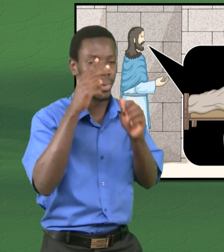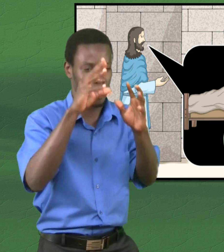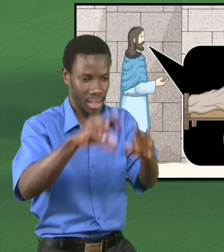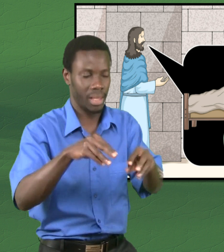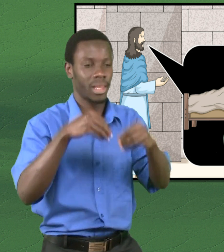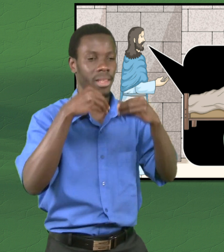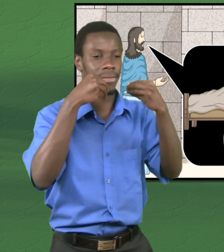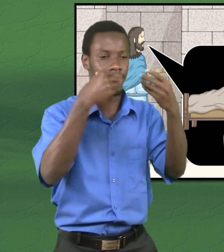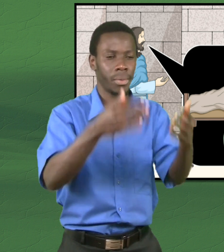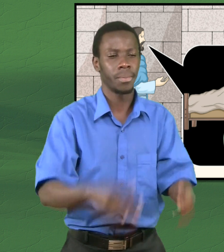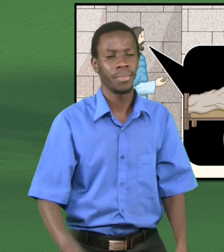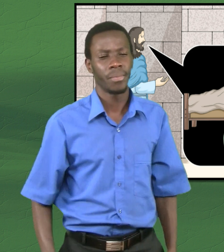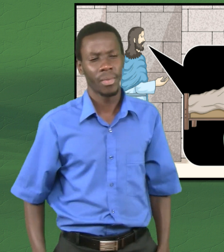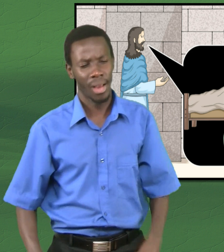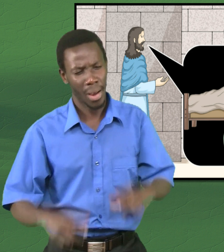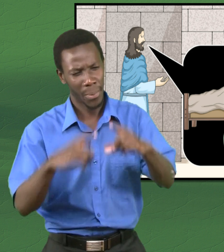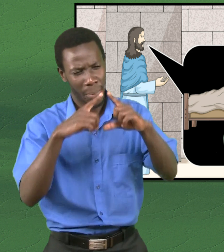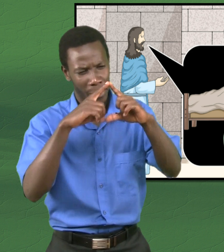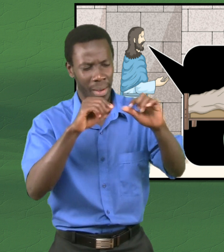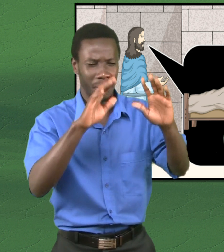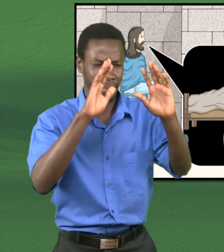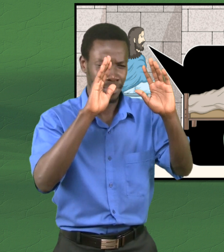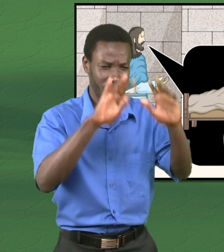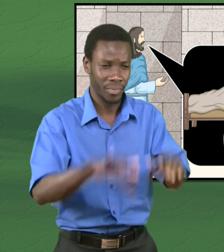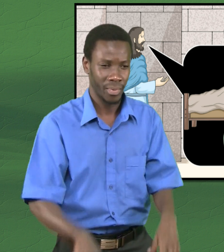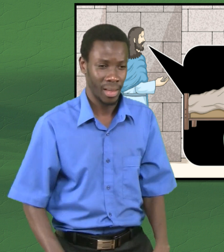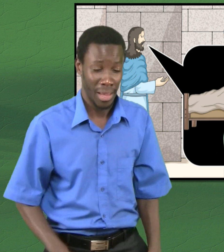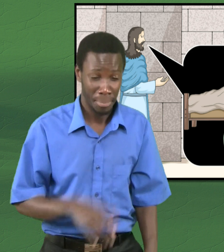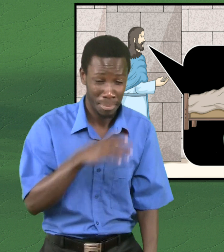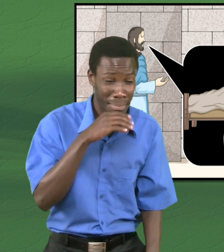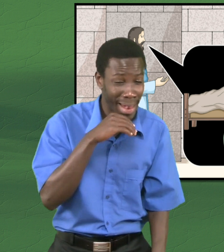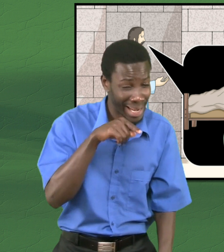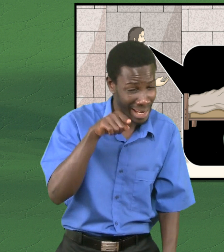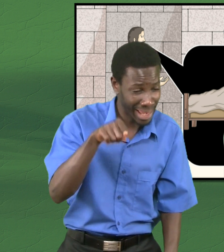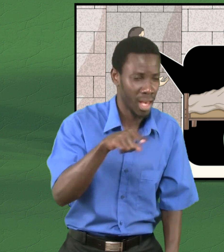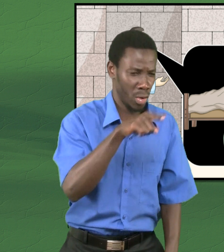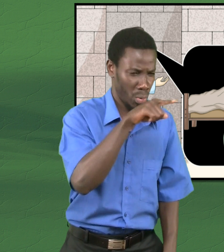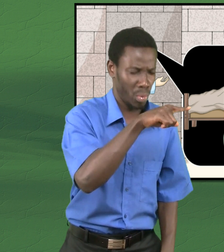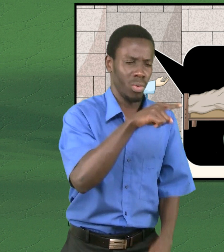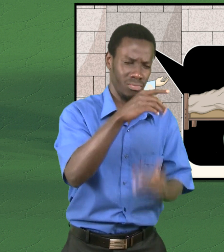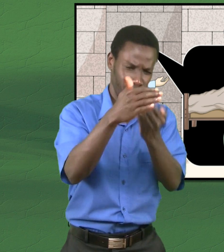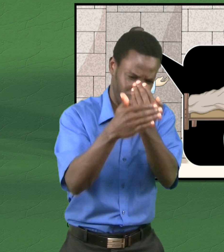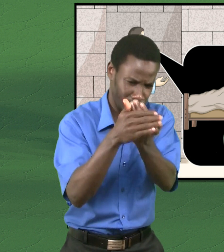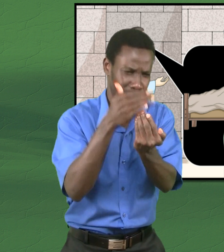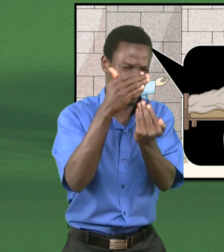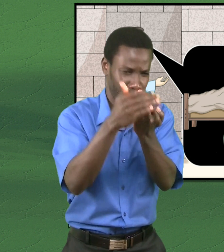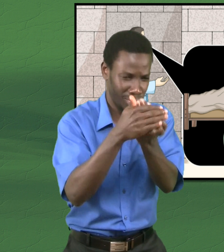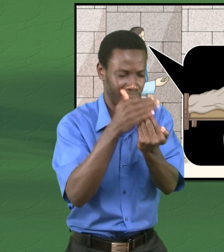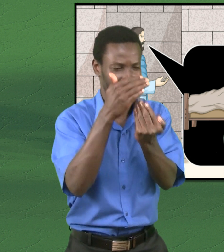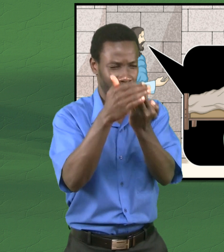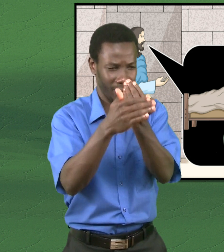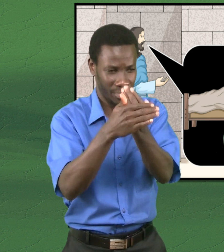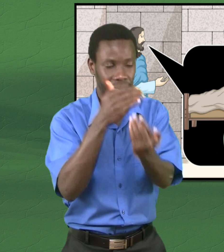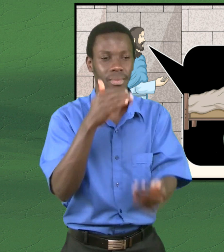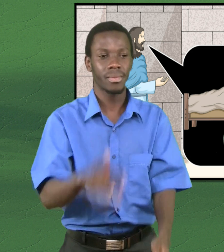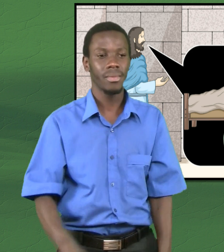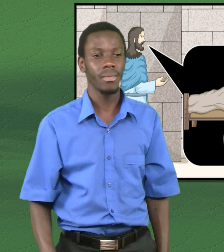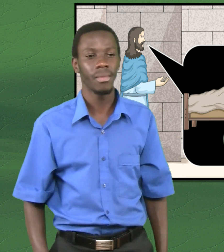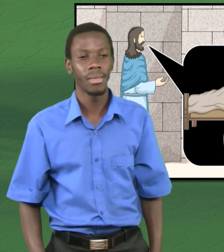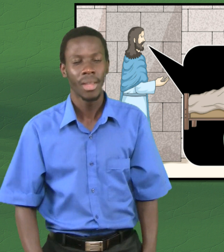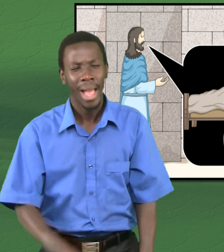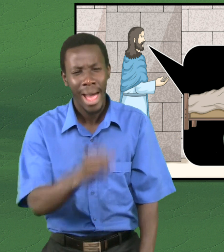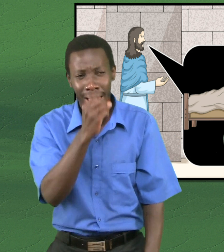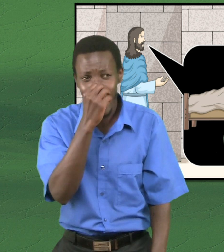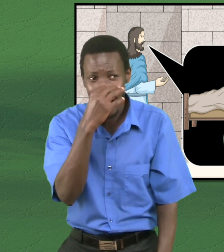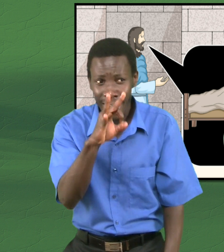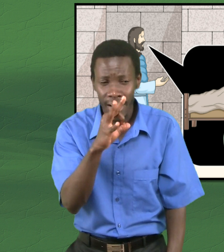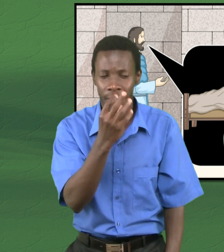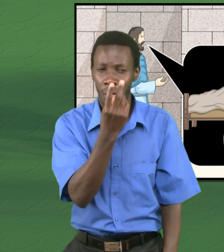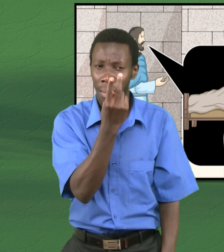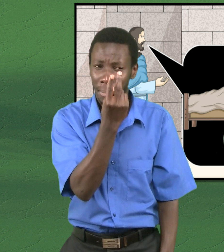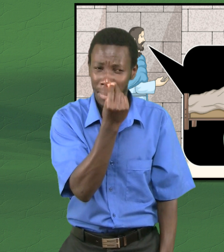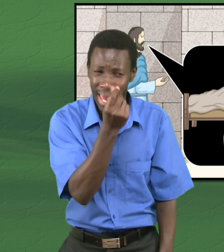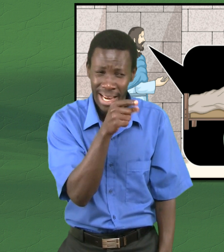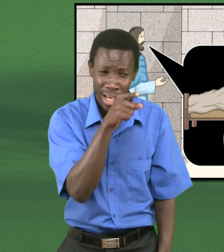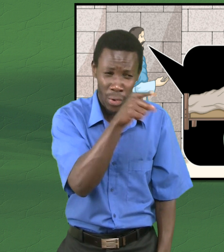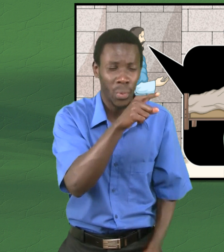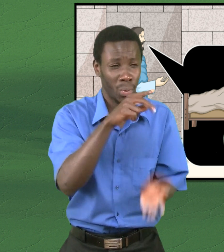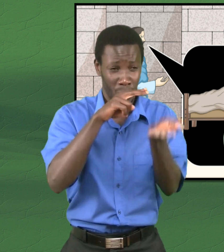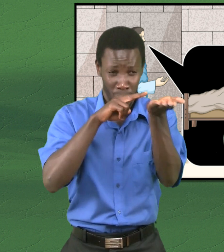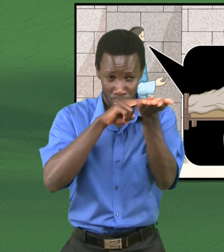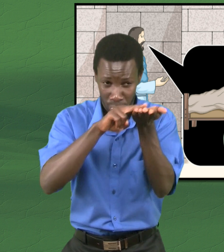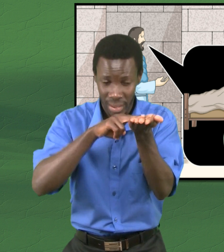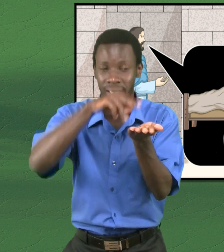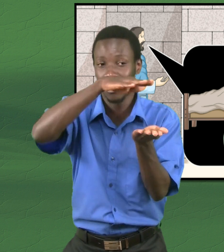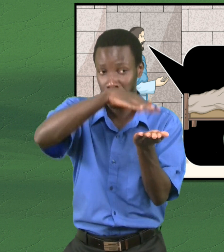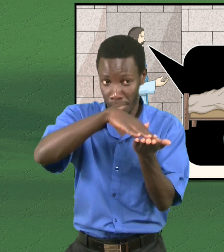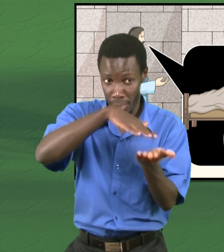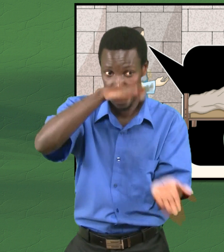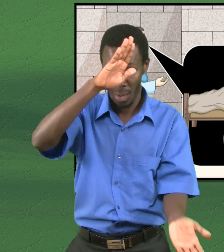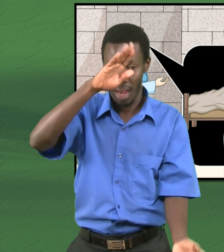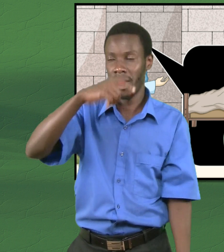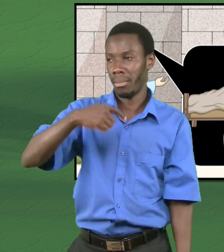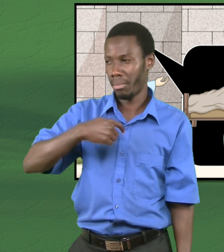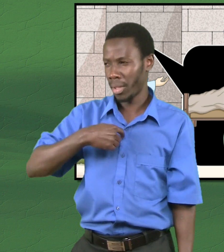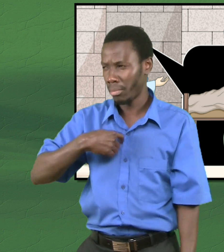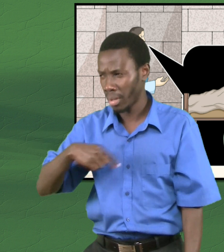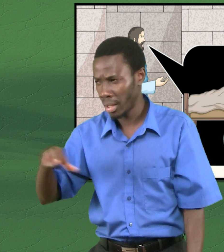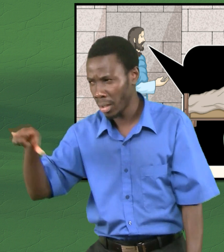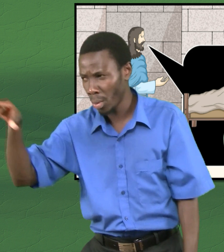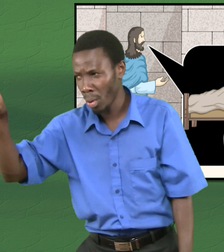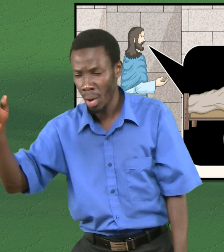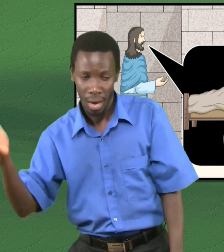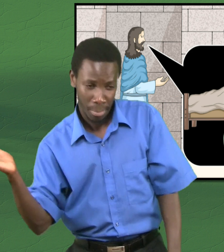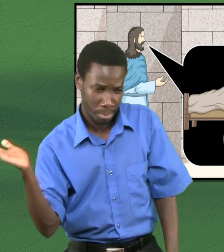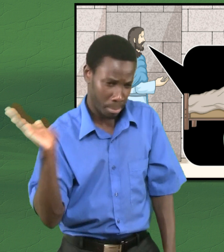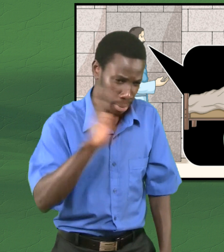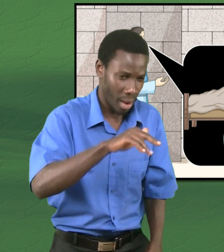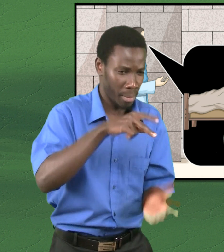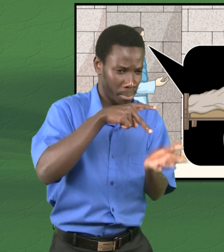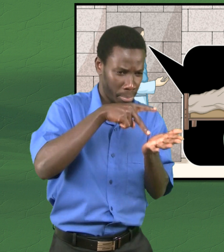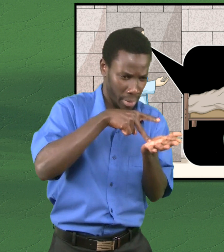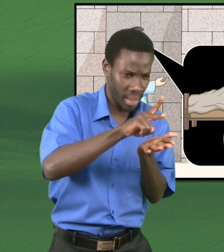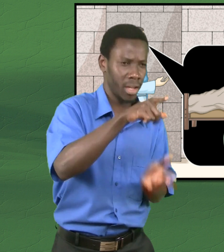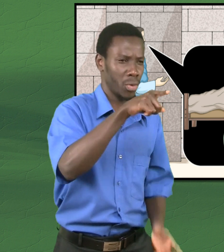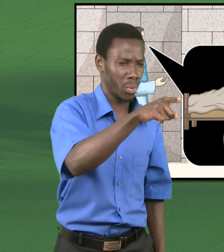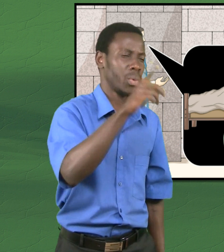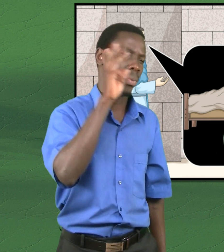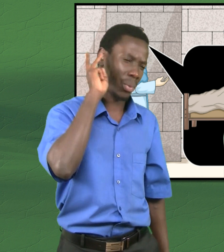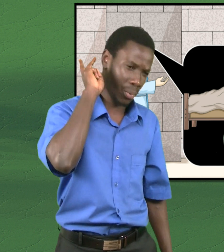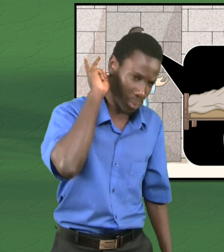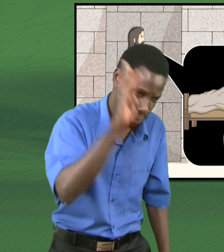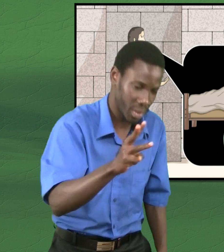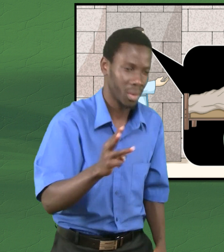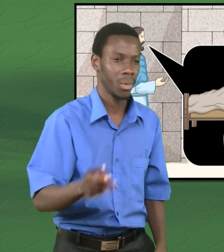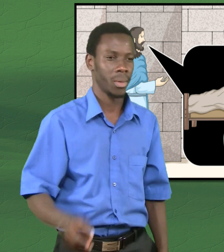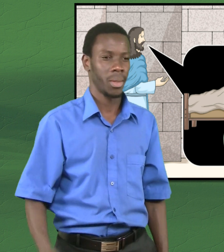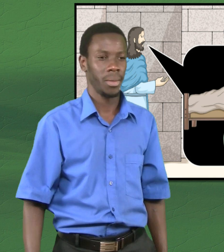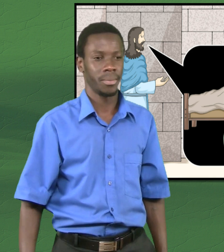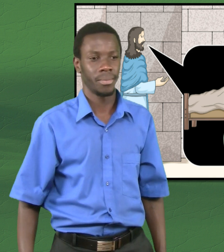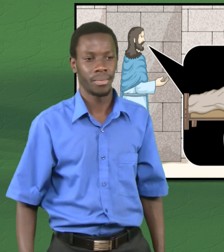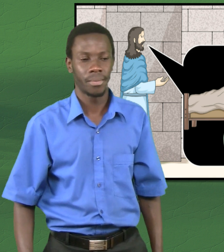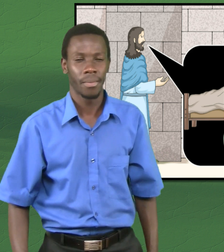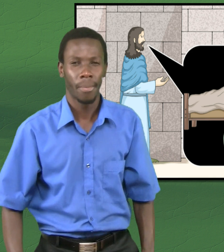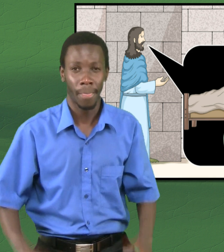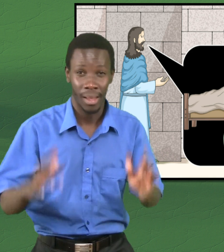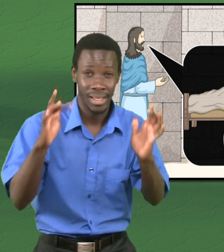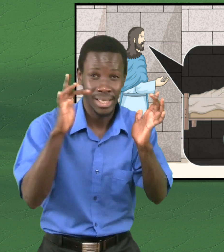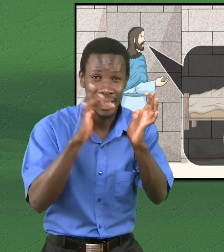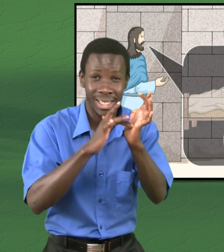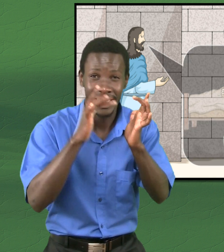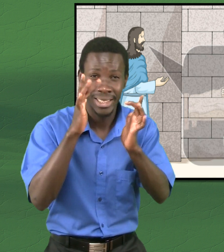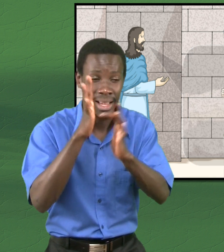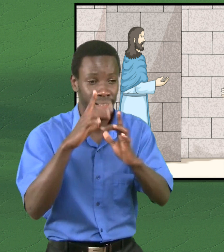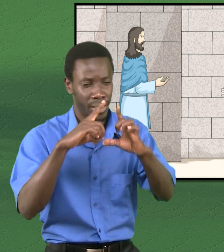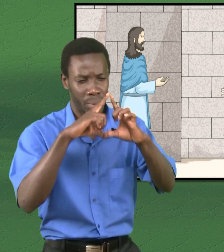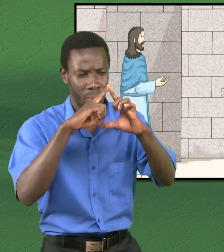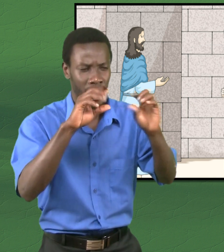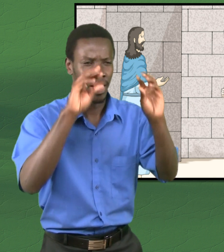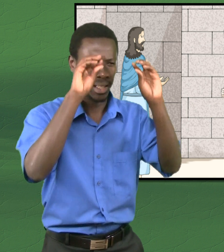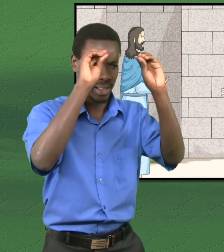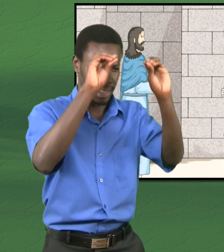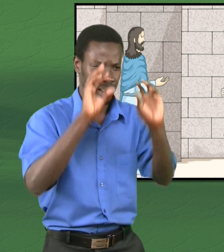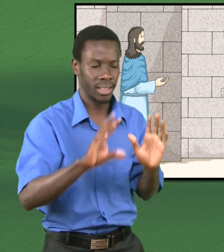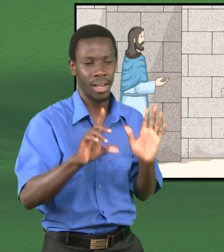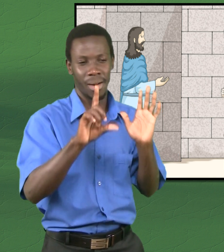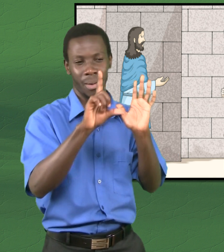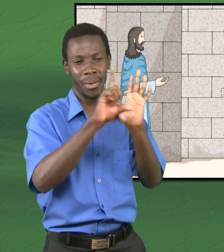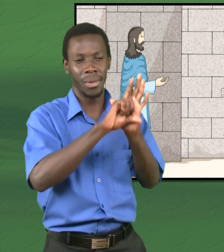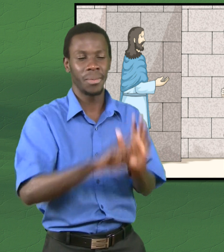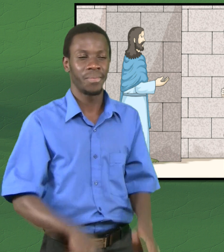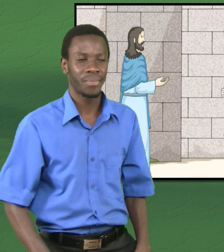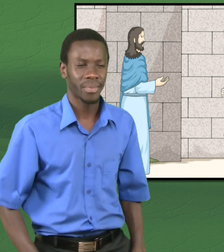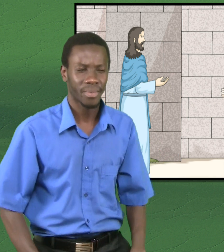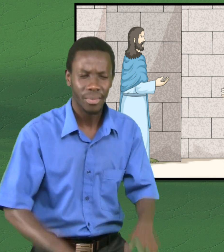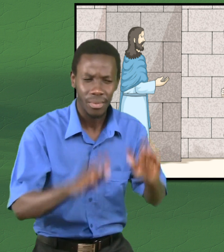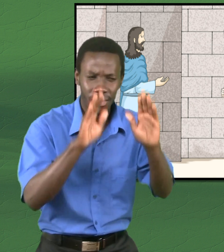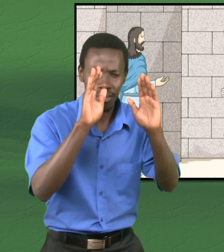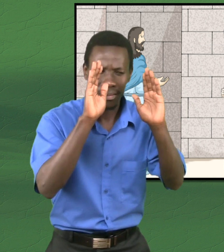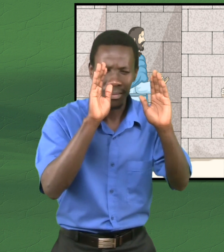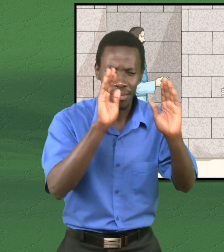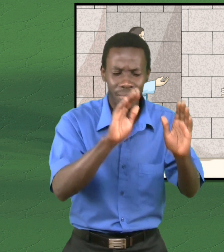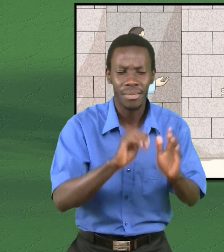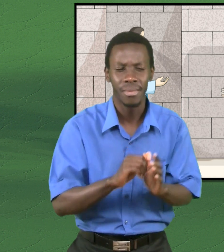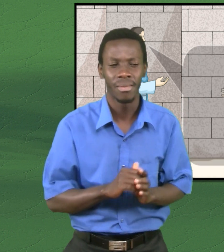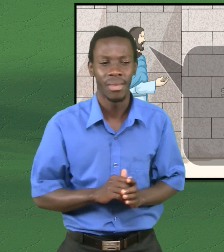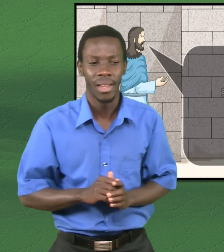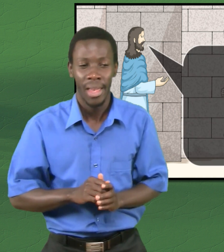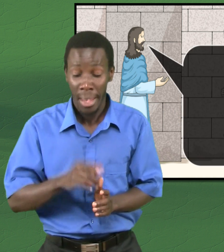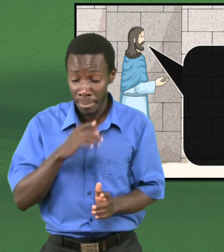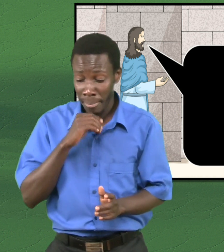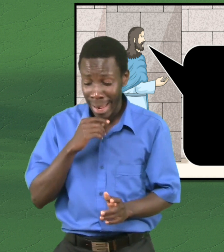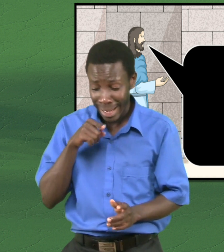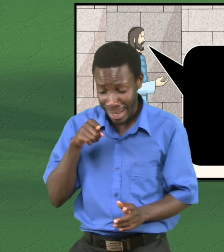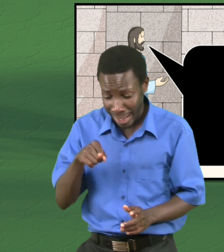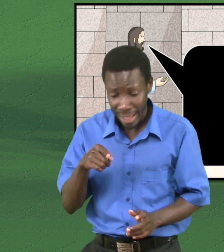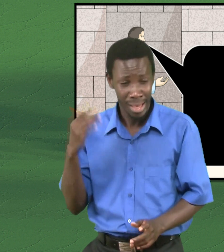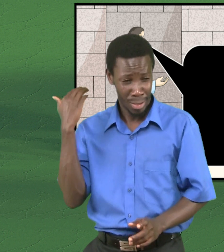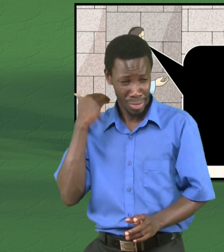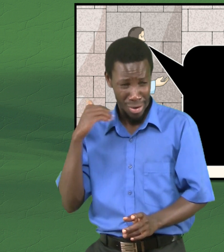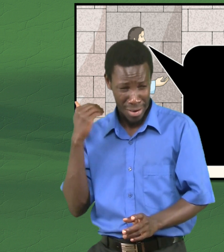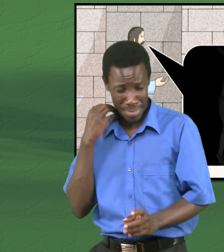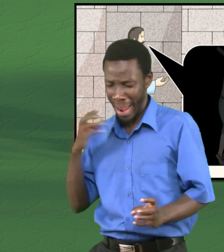‘Take care of him,’ he said, ‘and on my return I will repay you for any additional expense.’